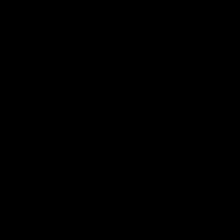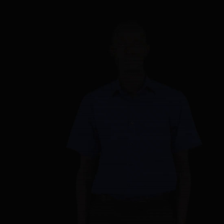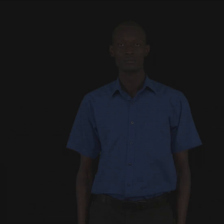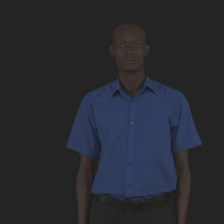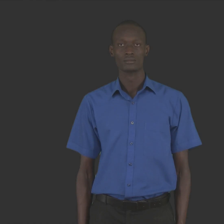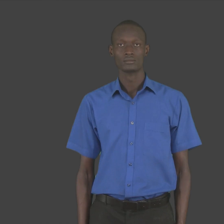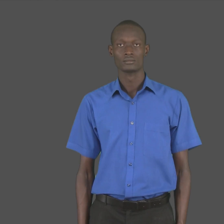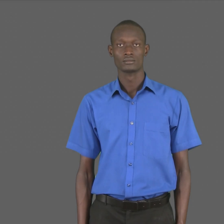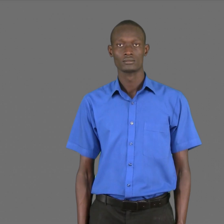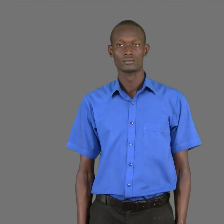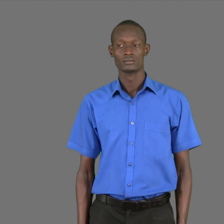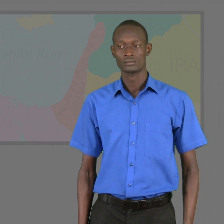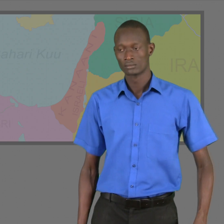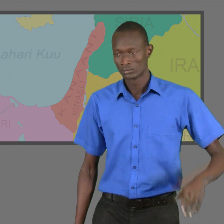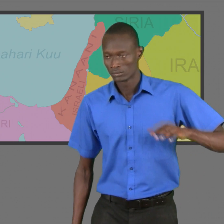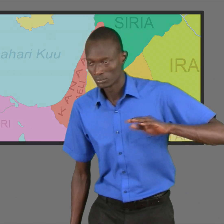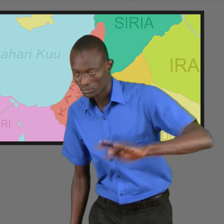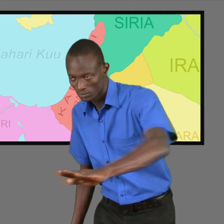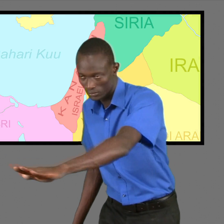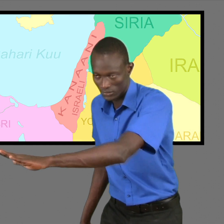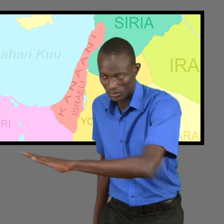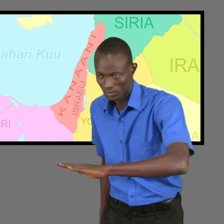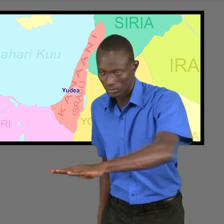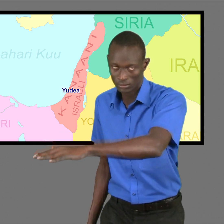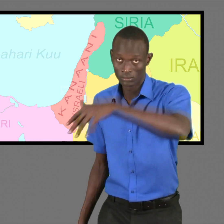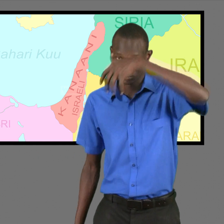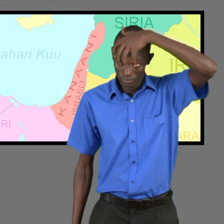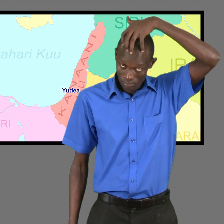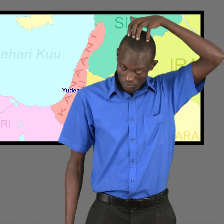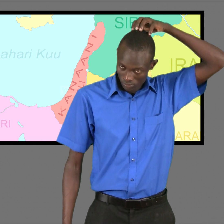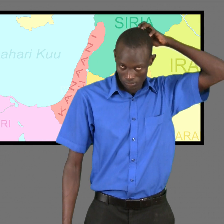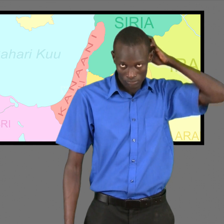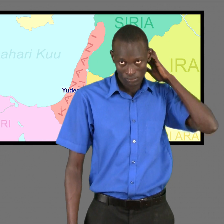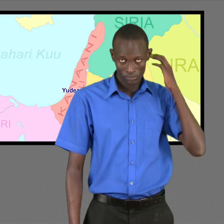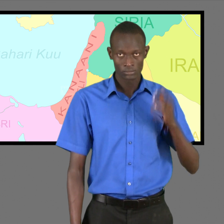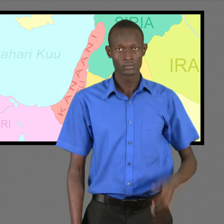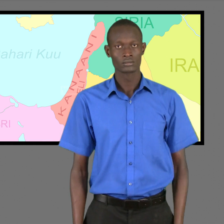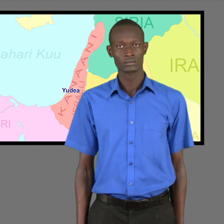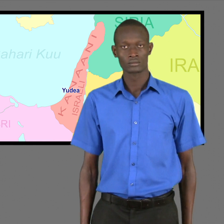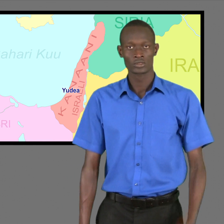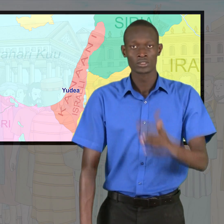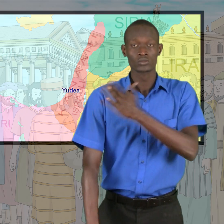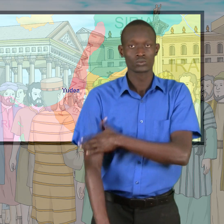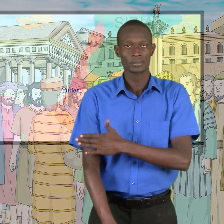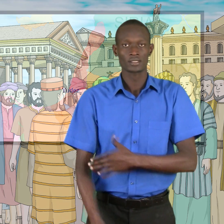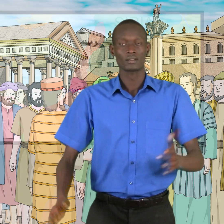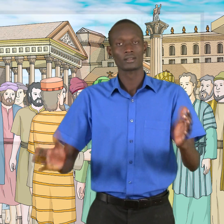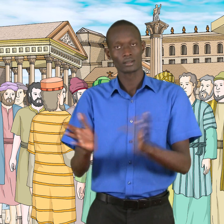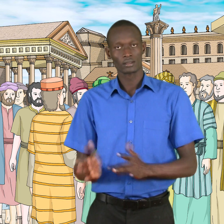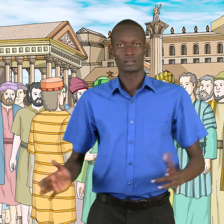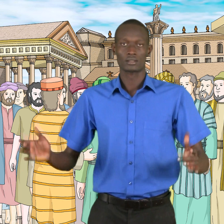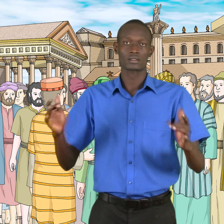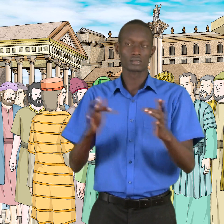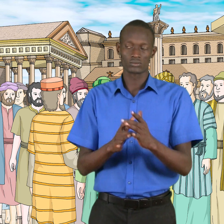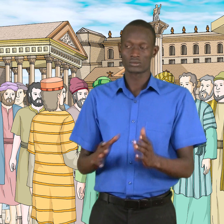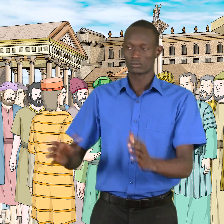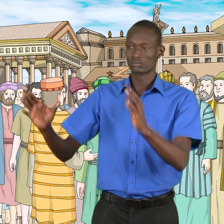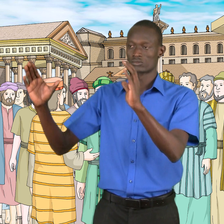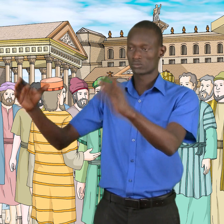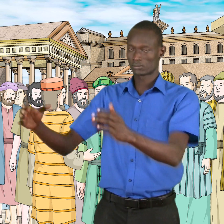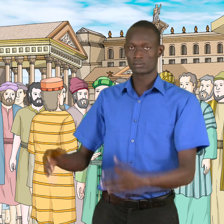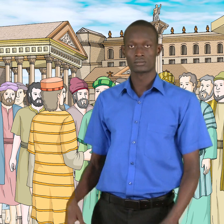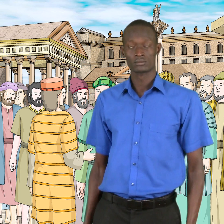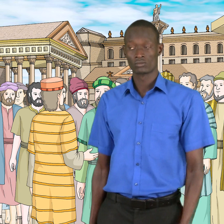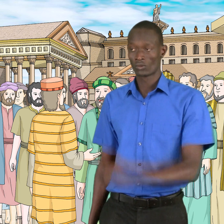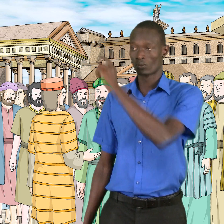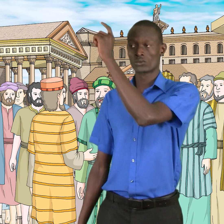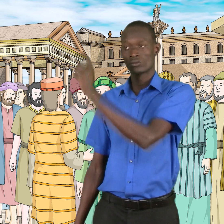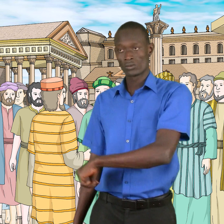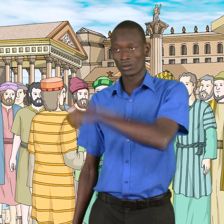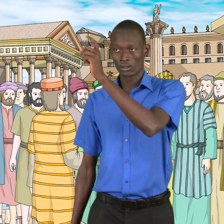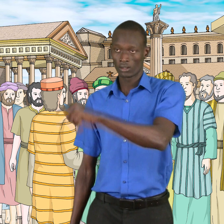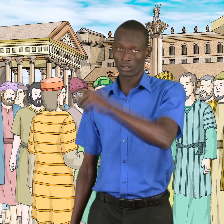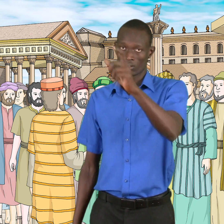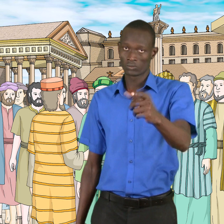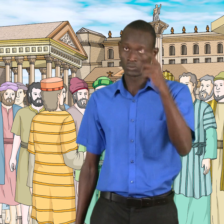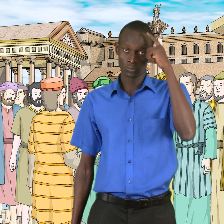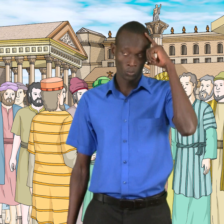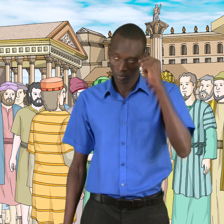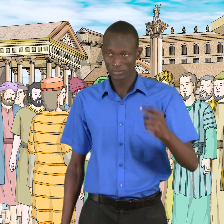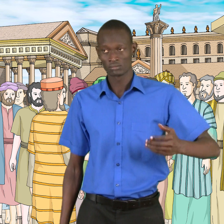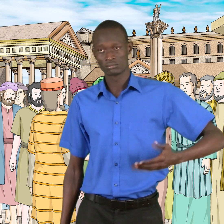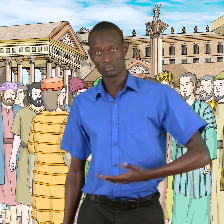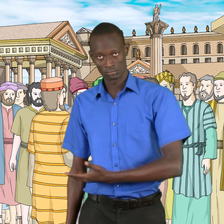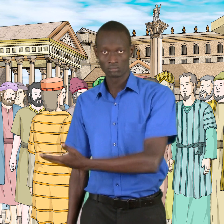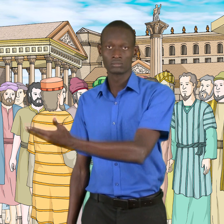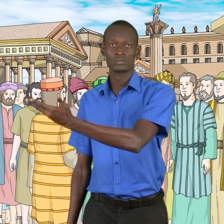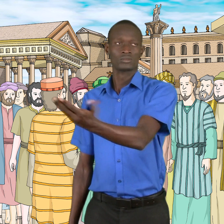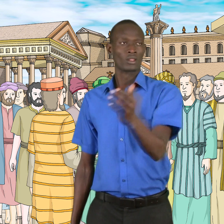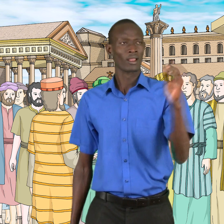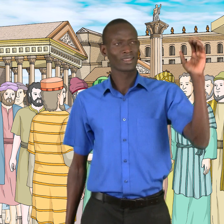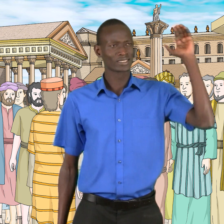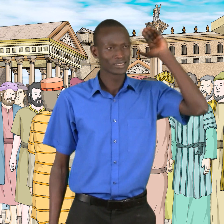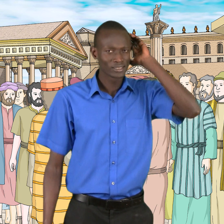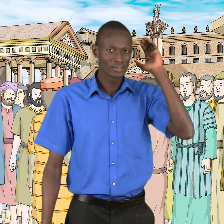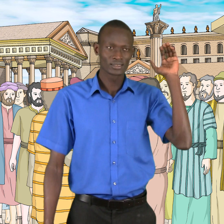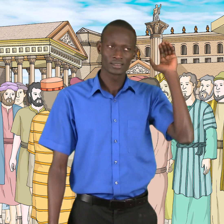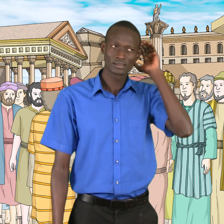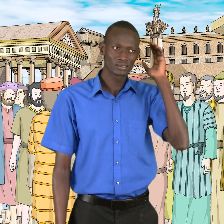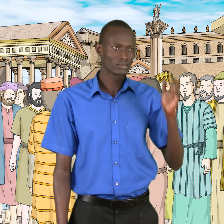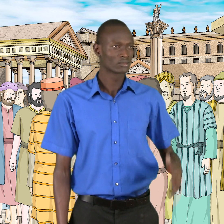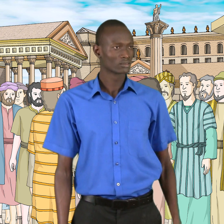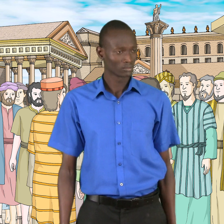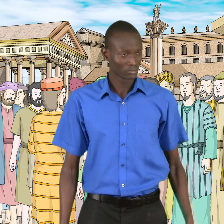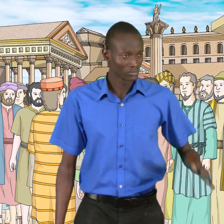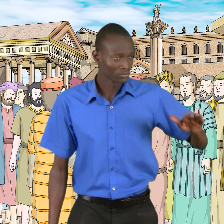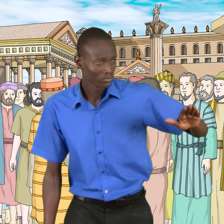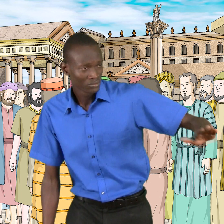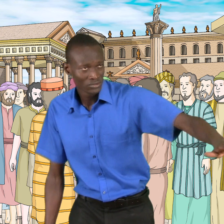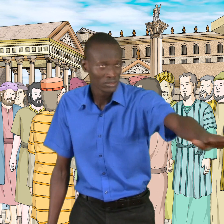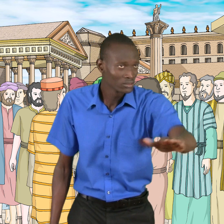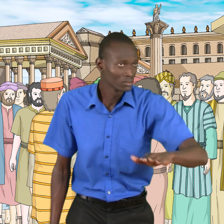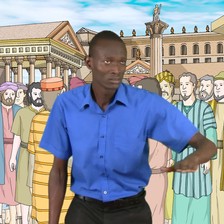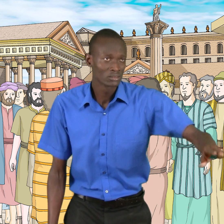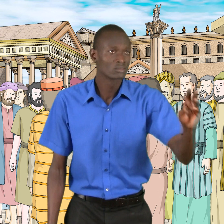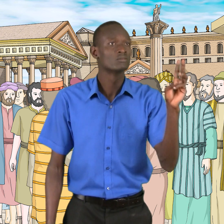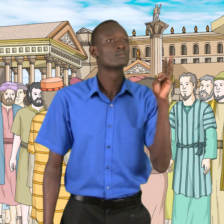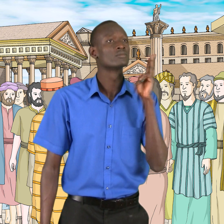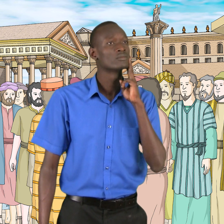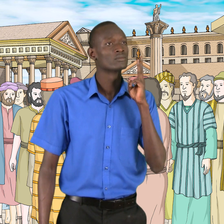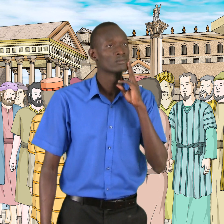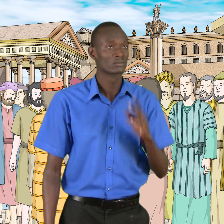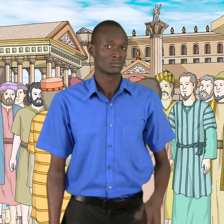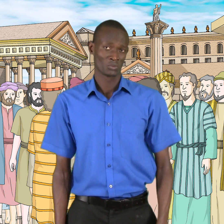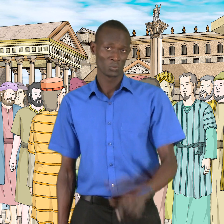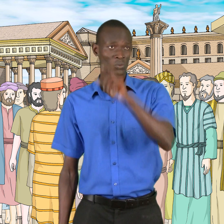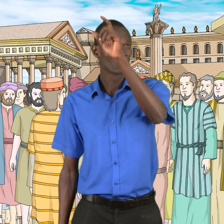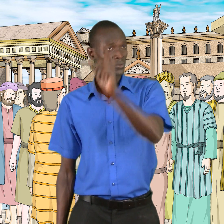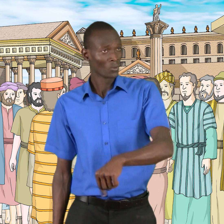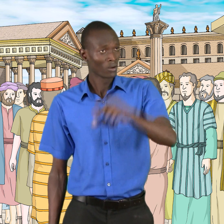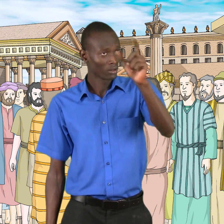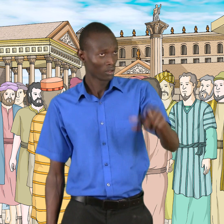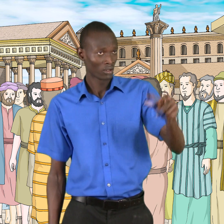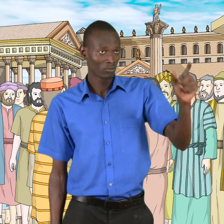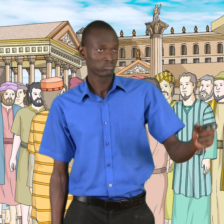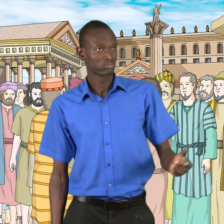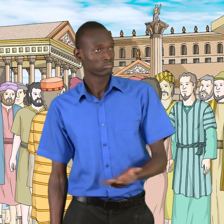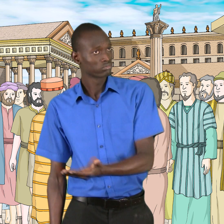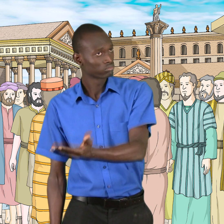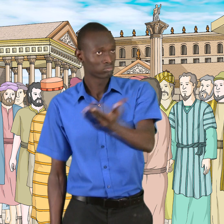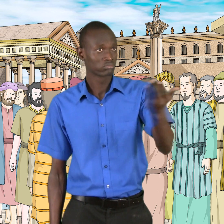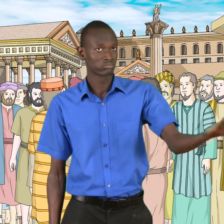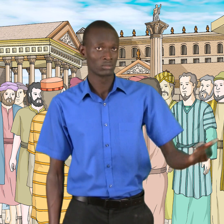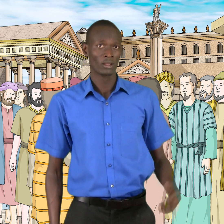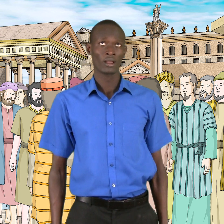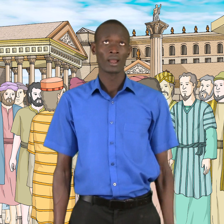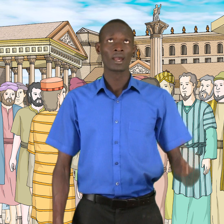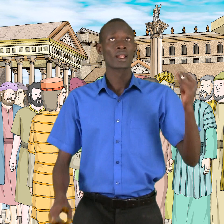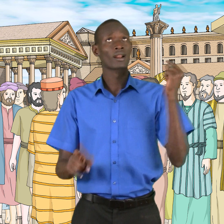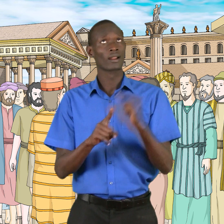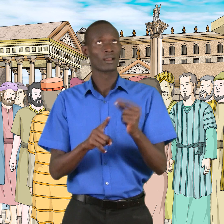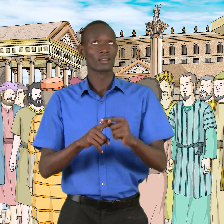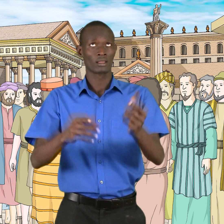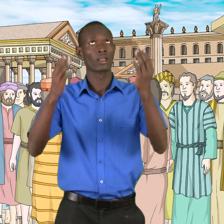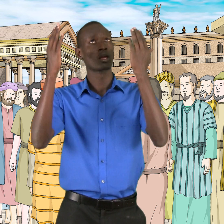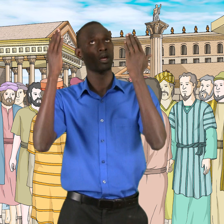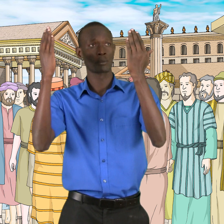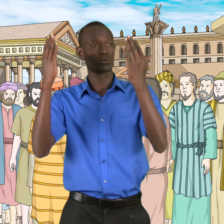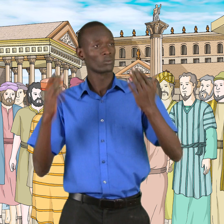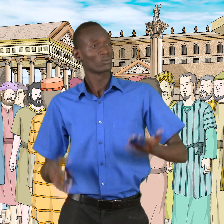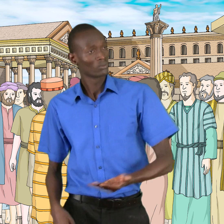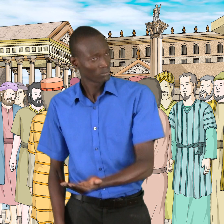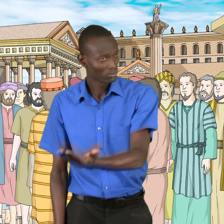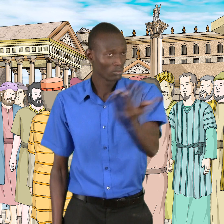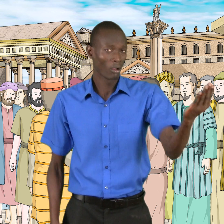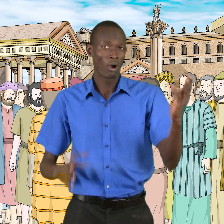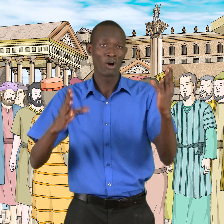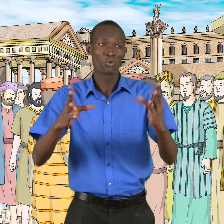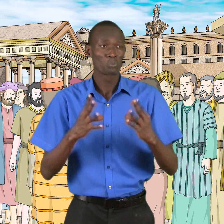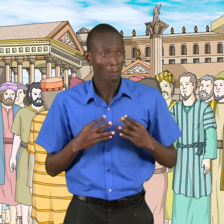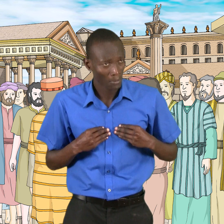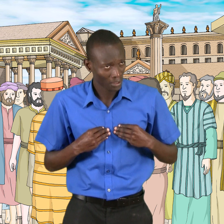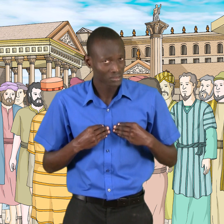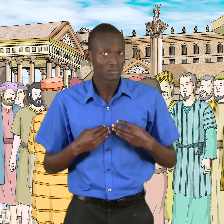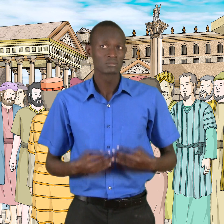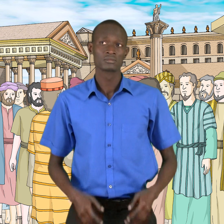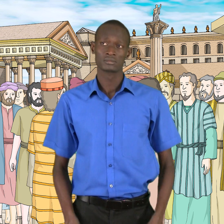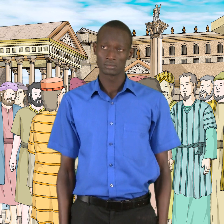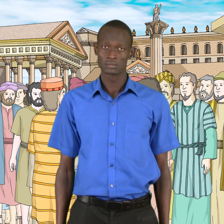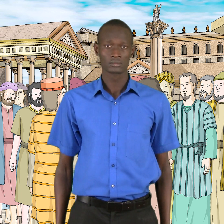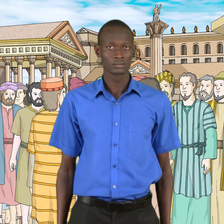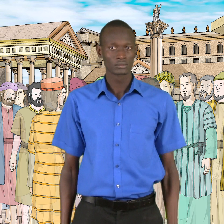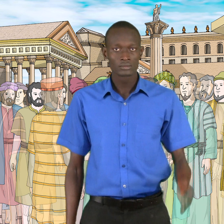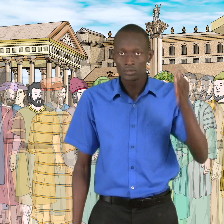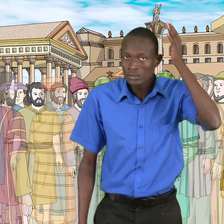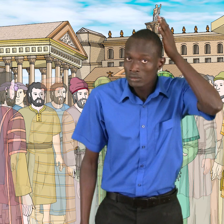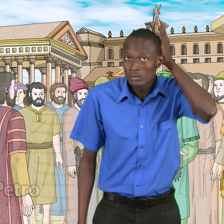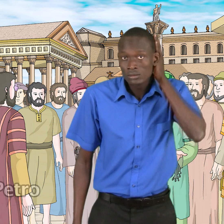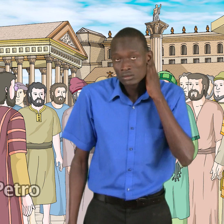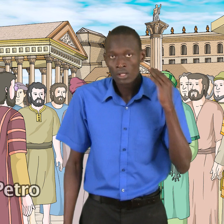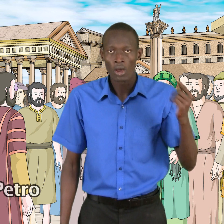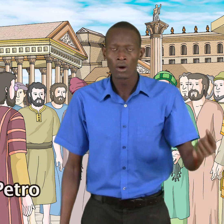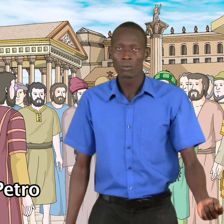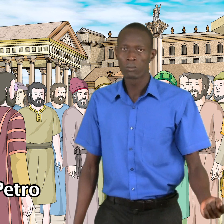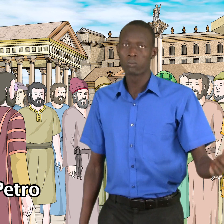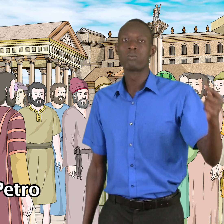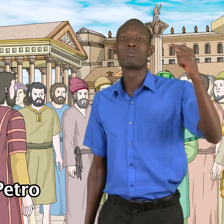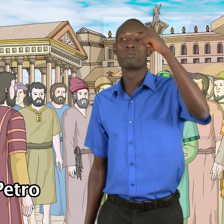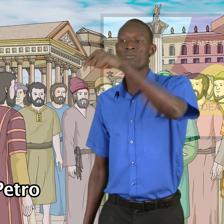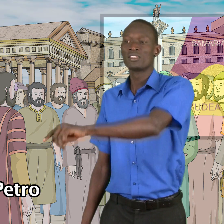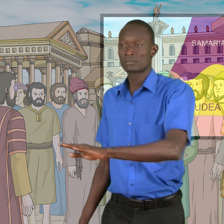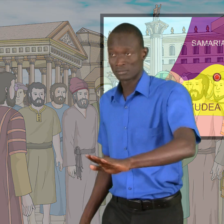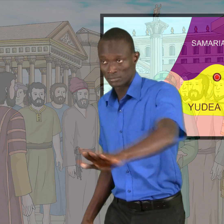The apostles and brothers throughout Judea soon heard that the Gentiles also had received the word of God.